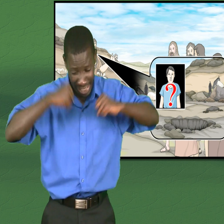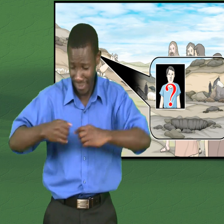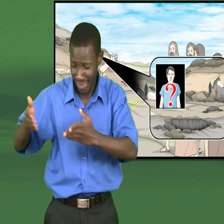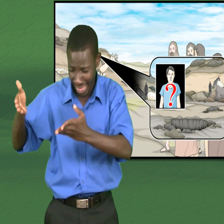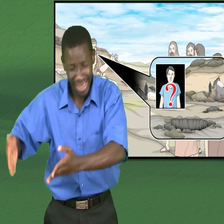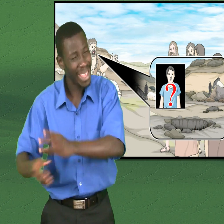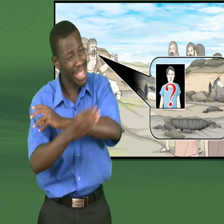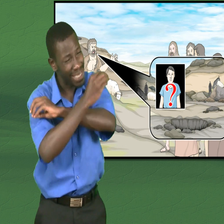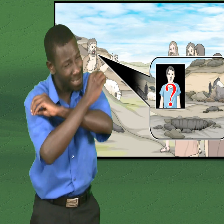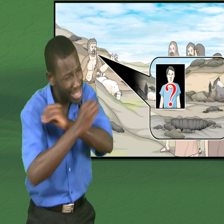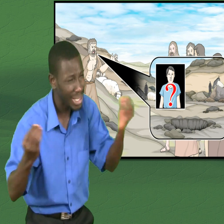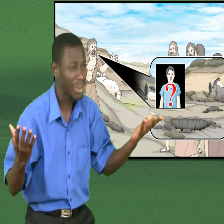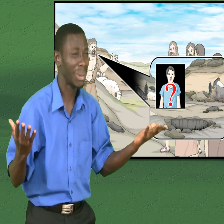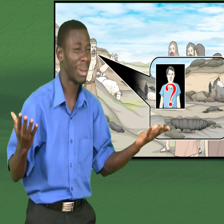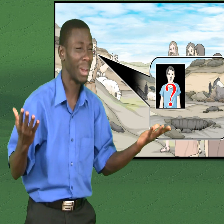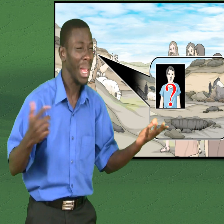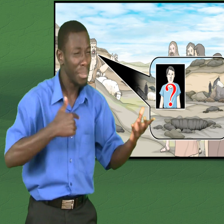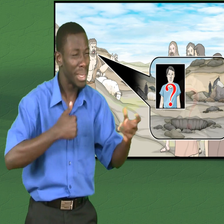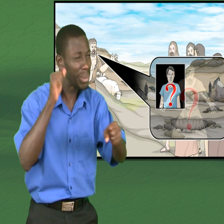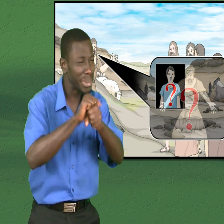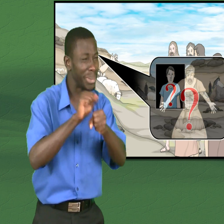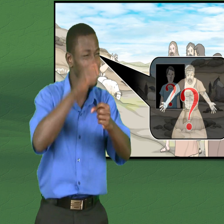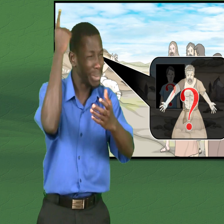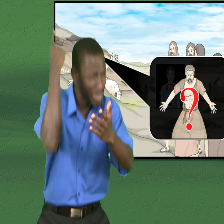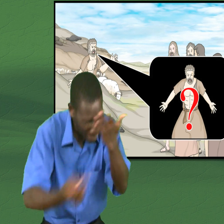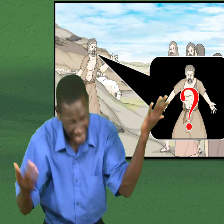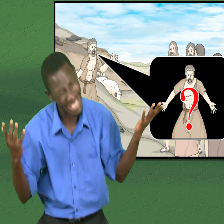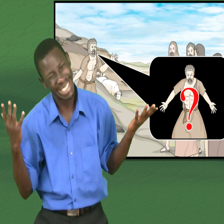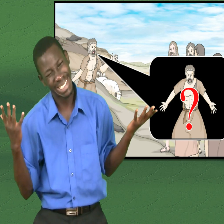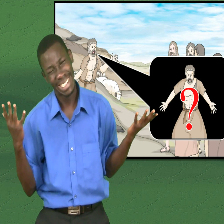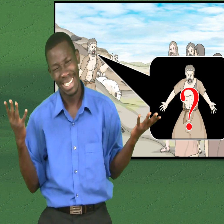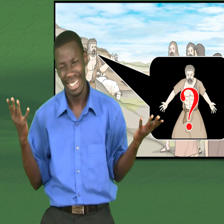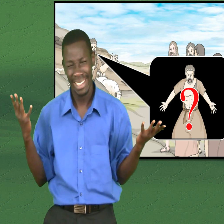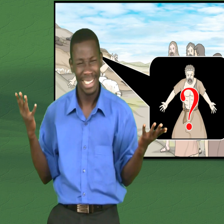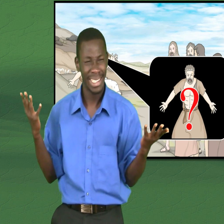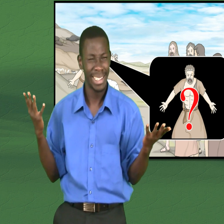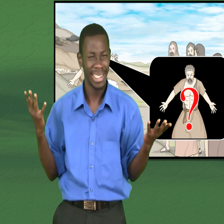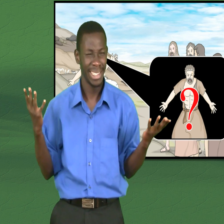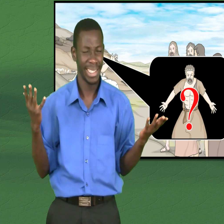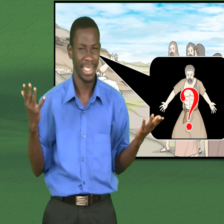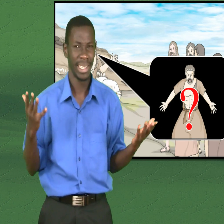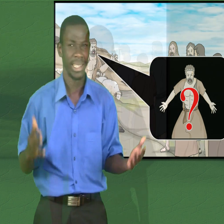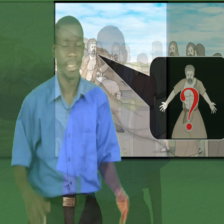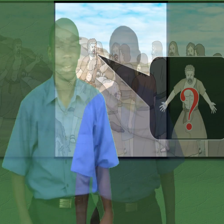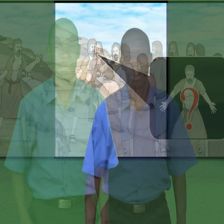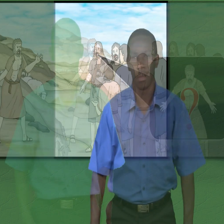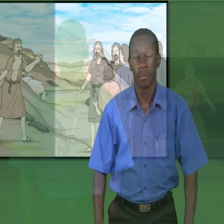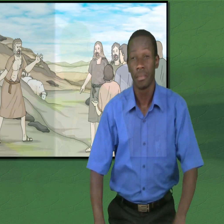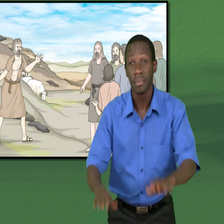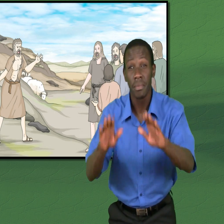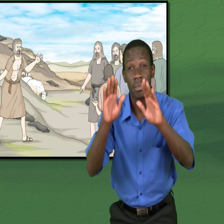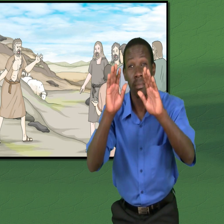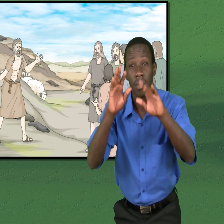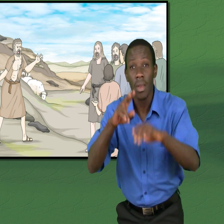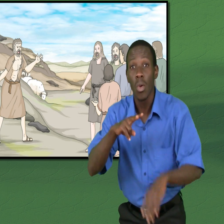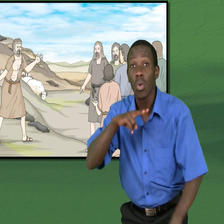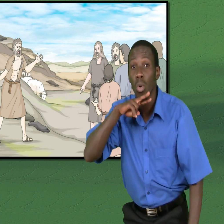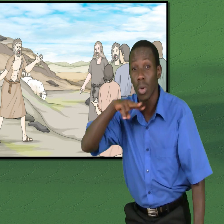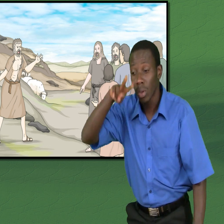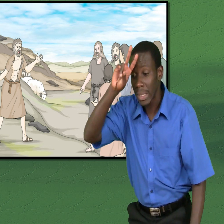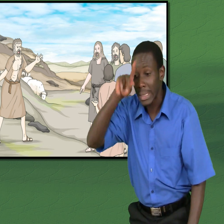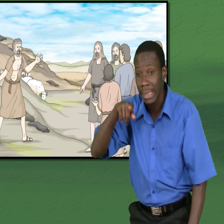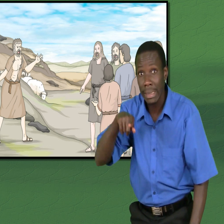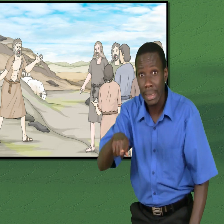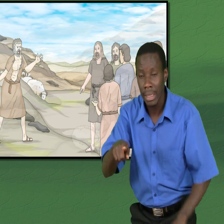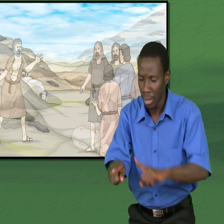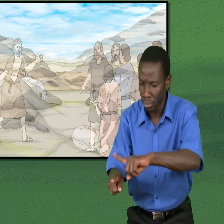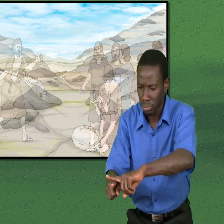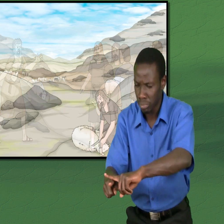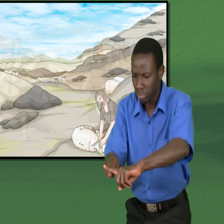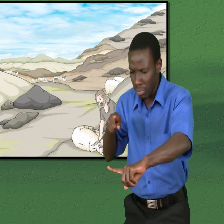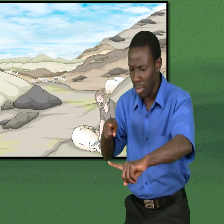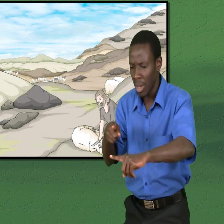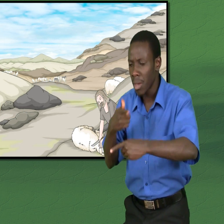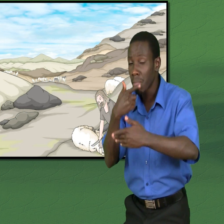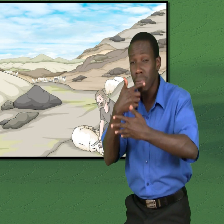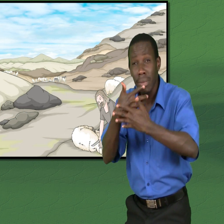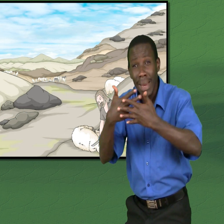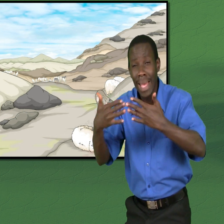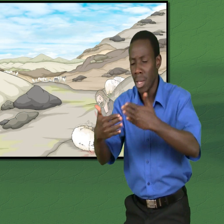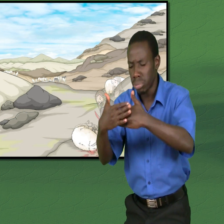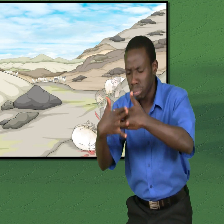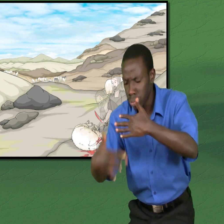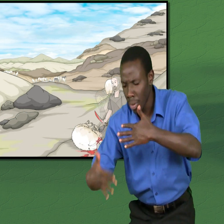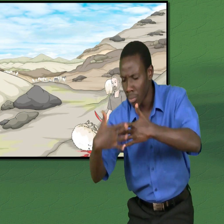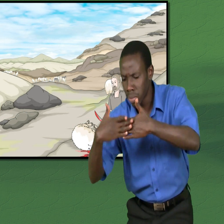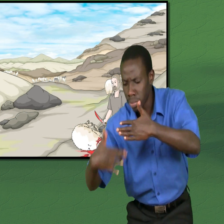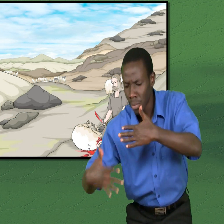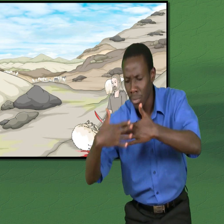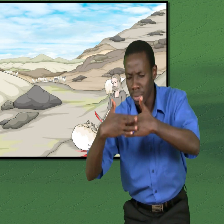What am I going to do?”